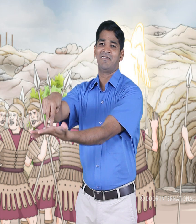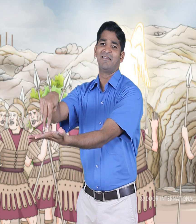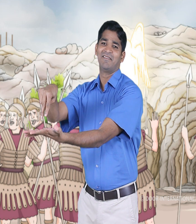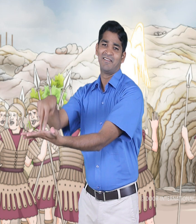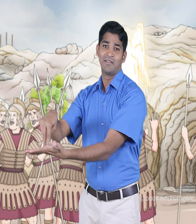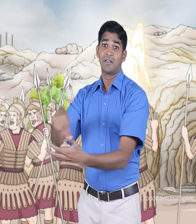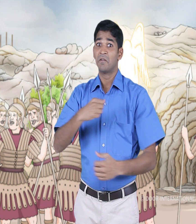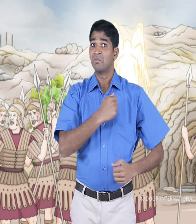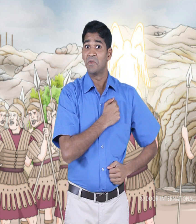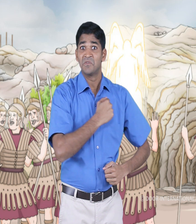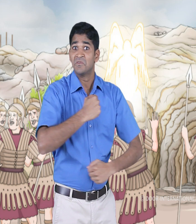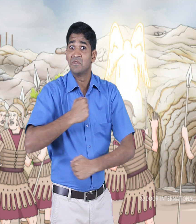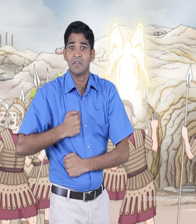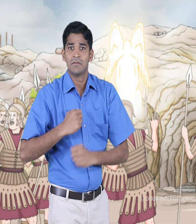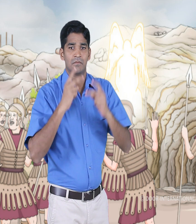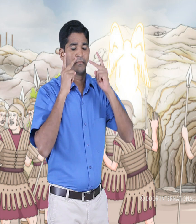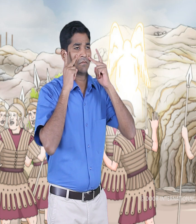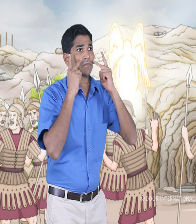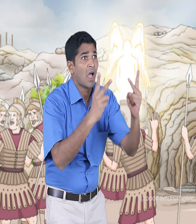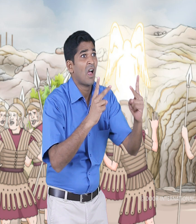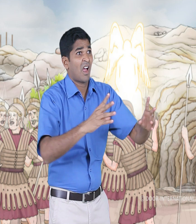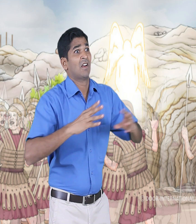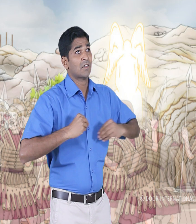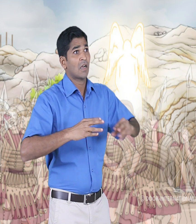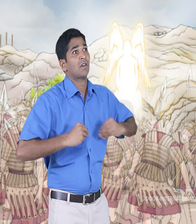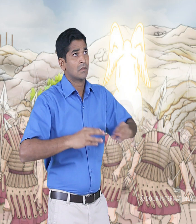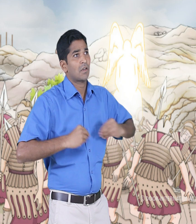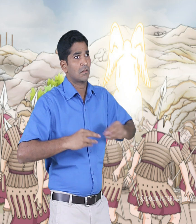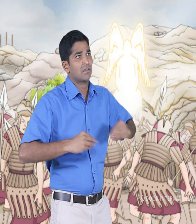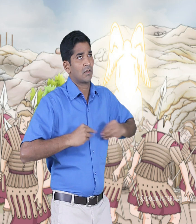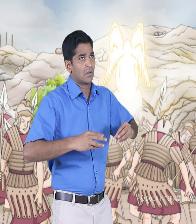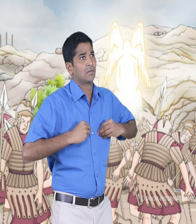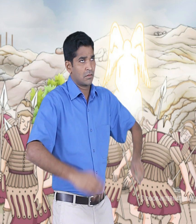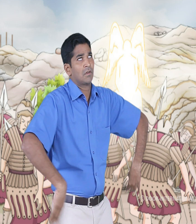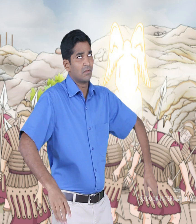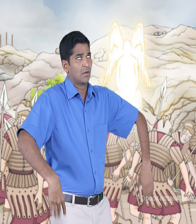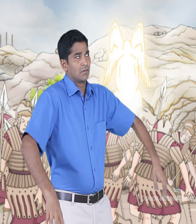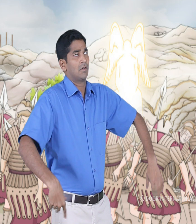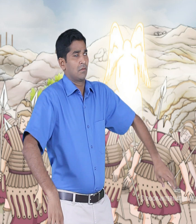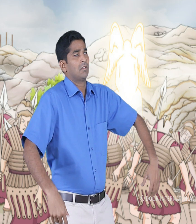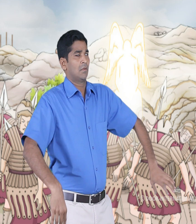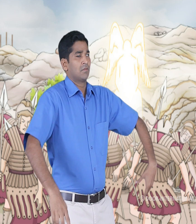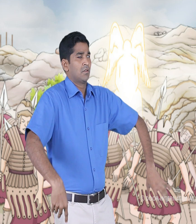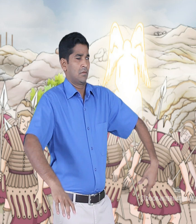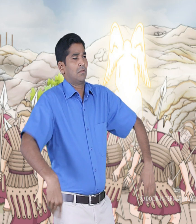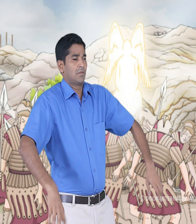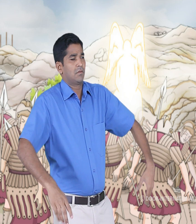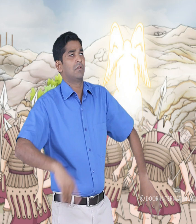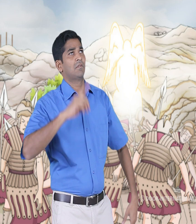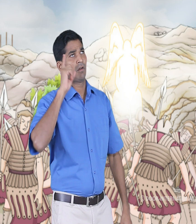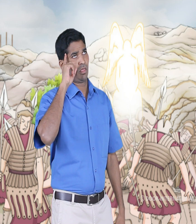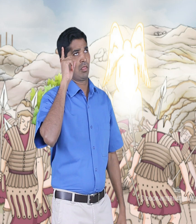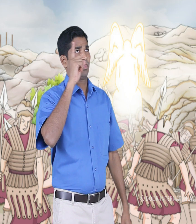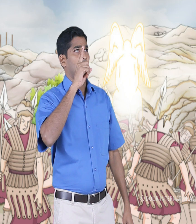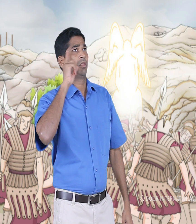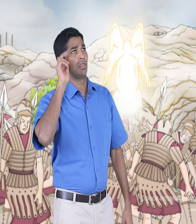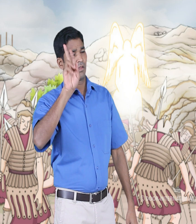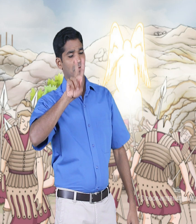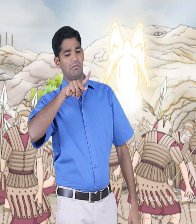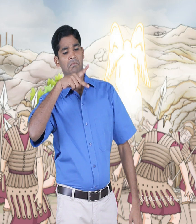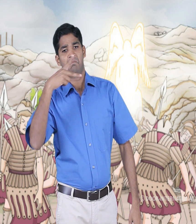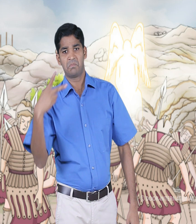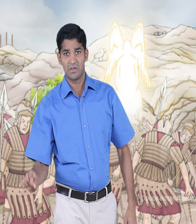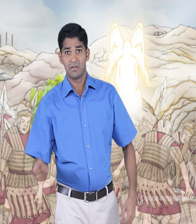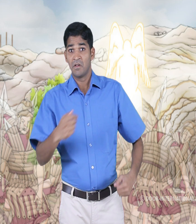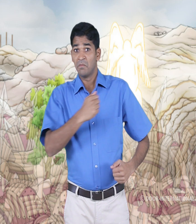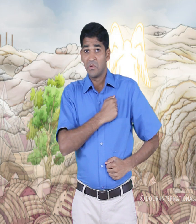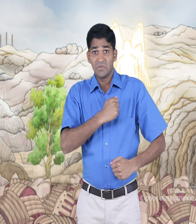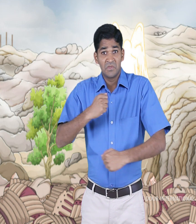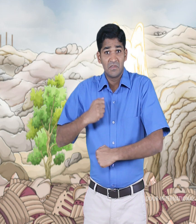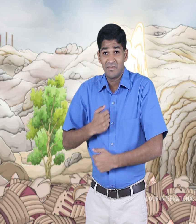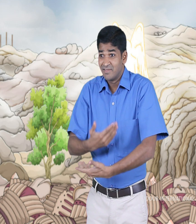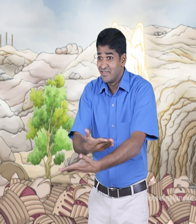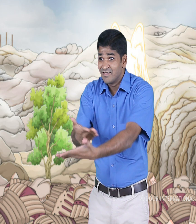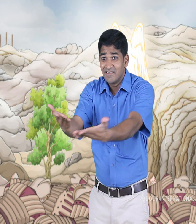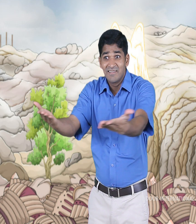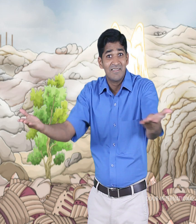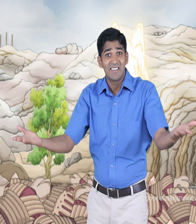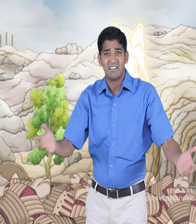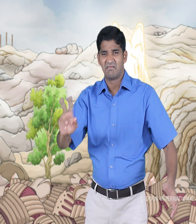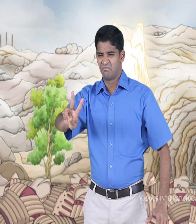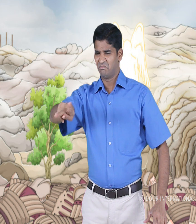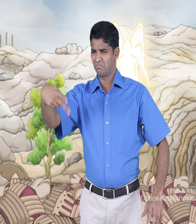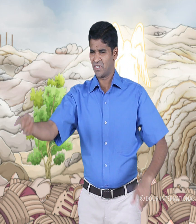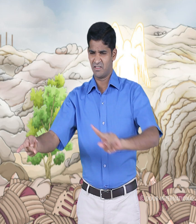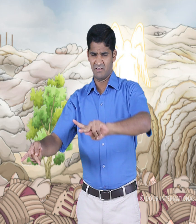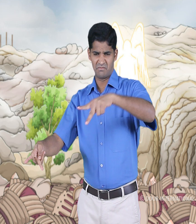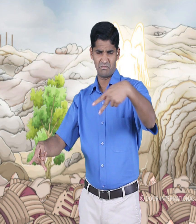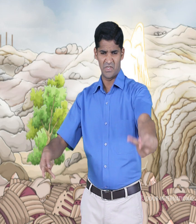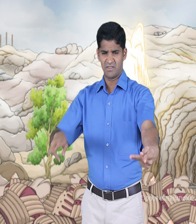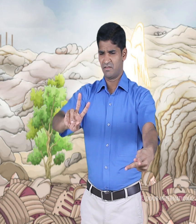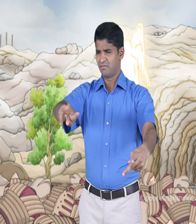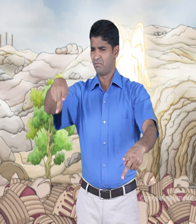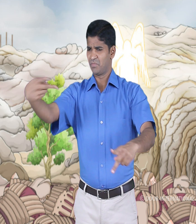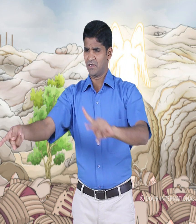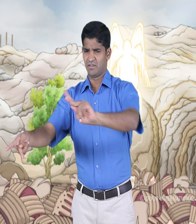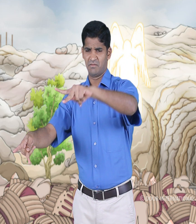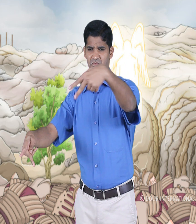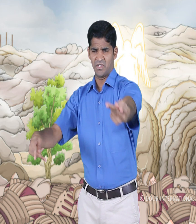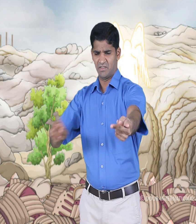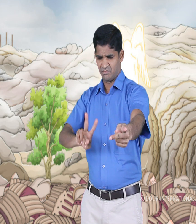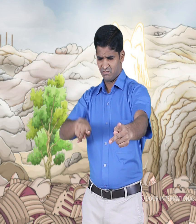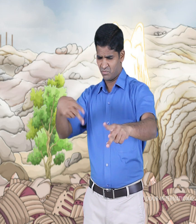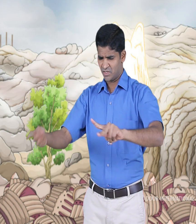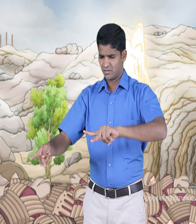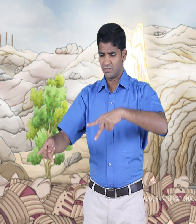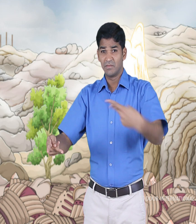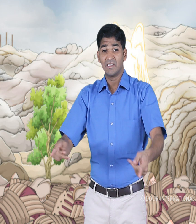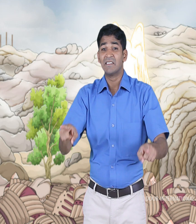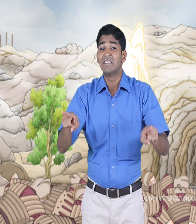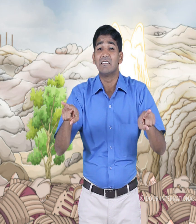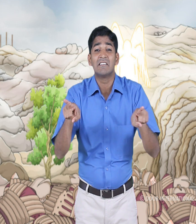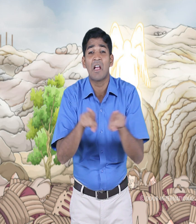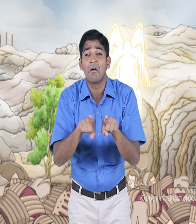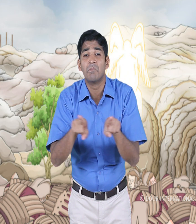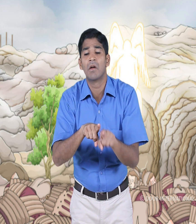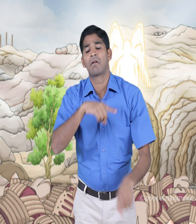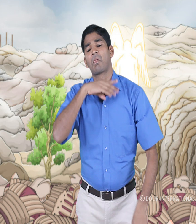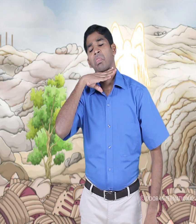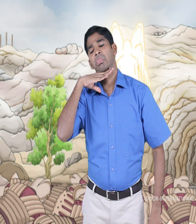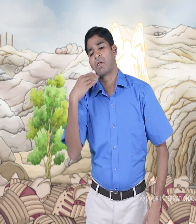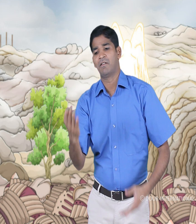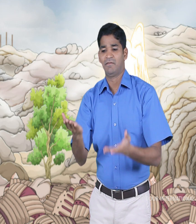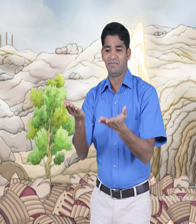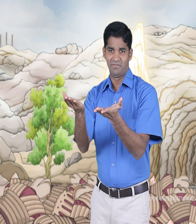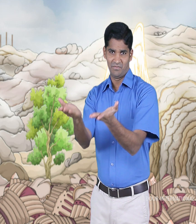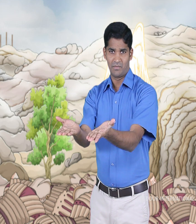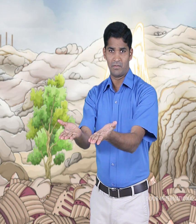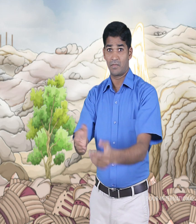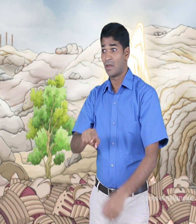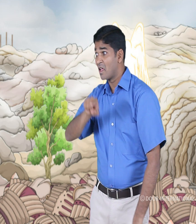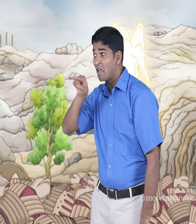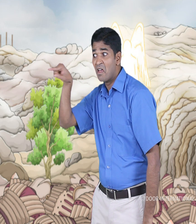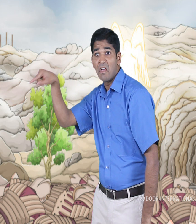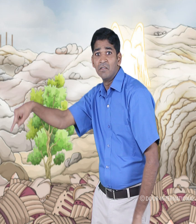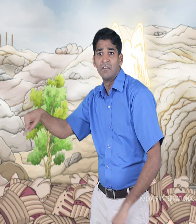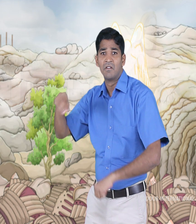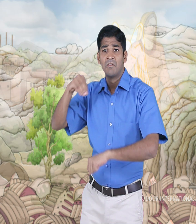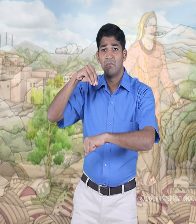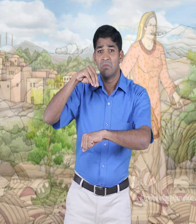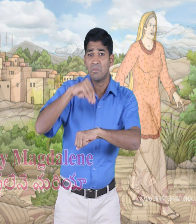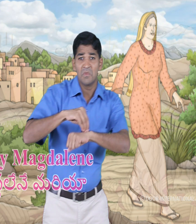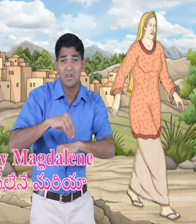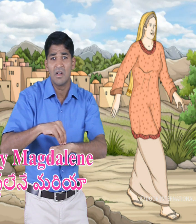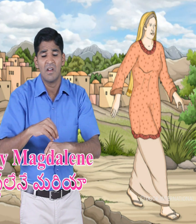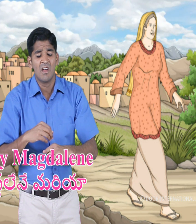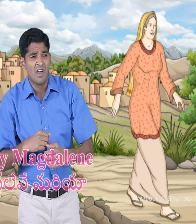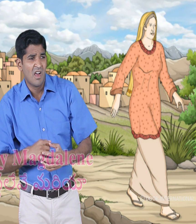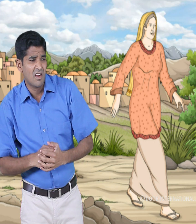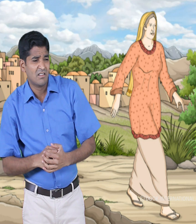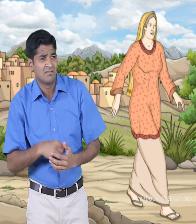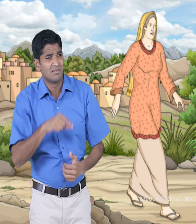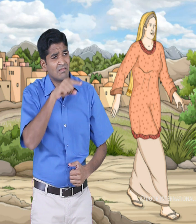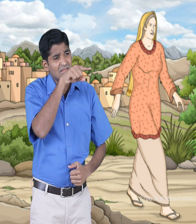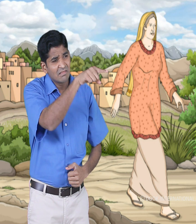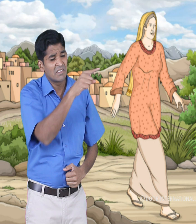The guards trembled in fear of him and became like dead men.